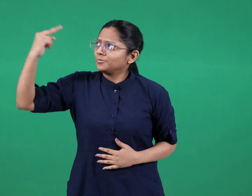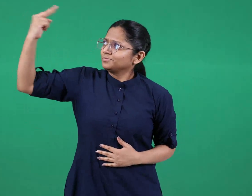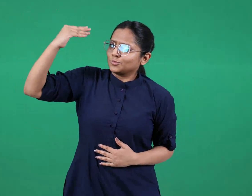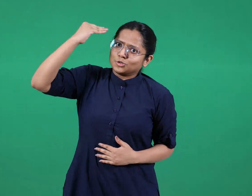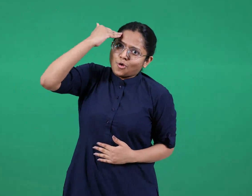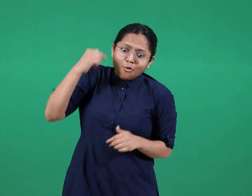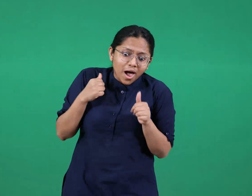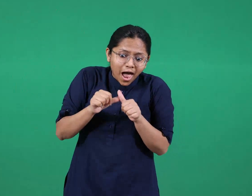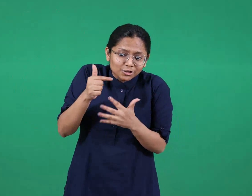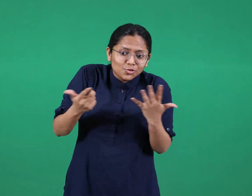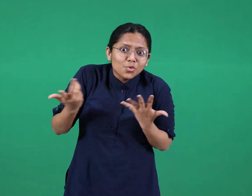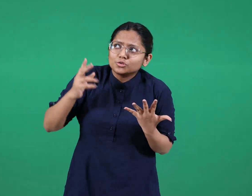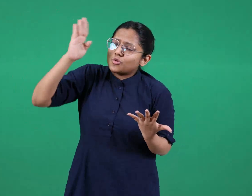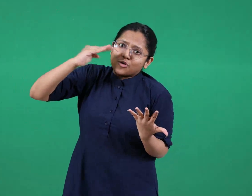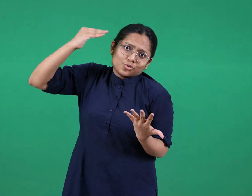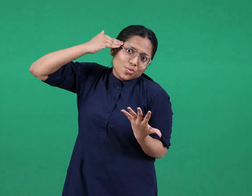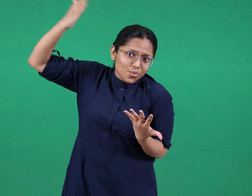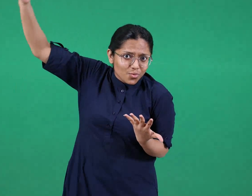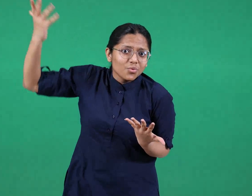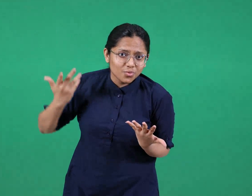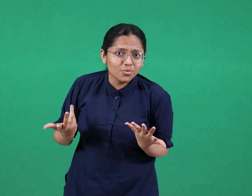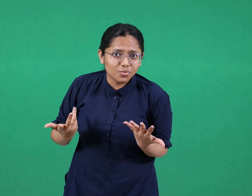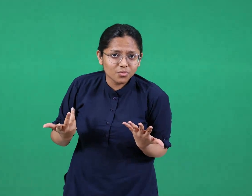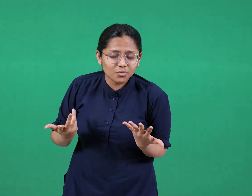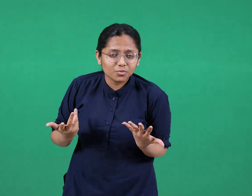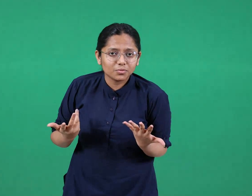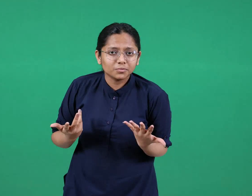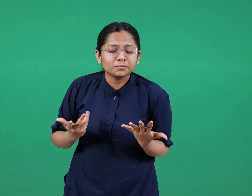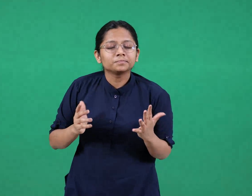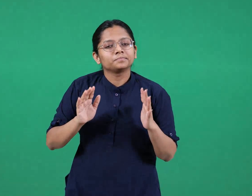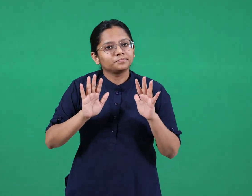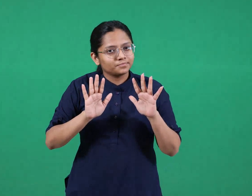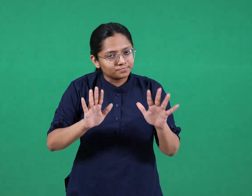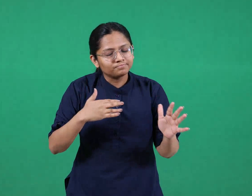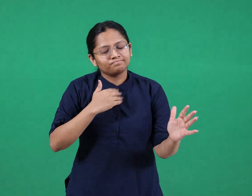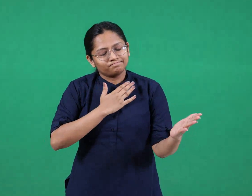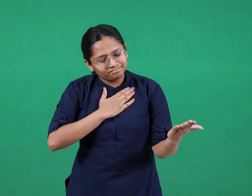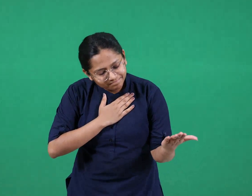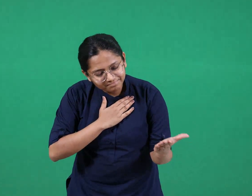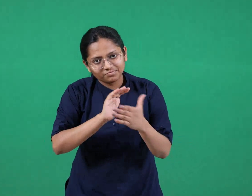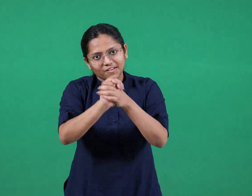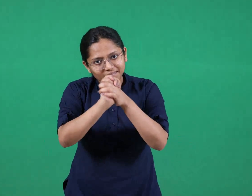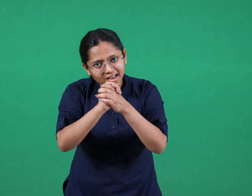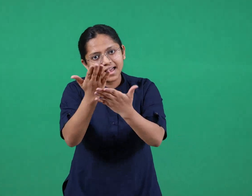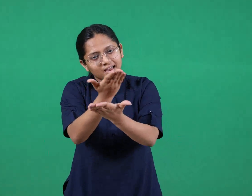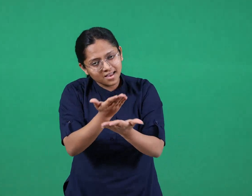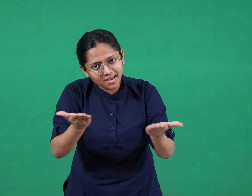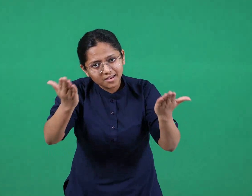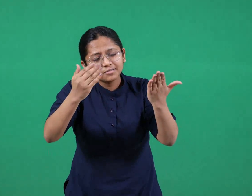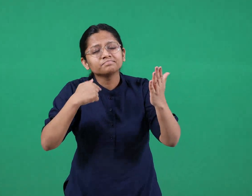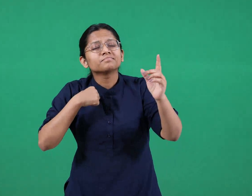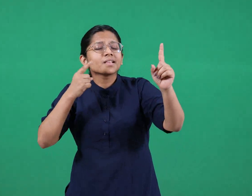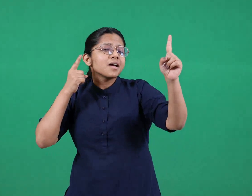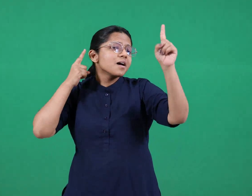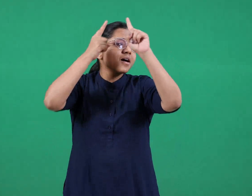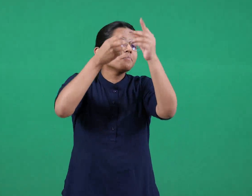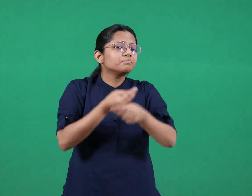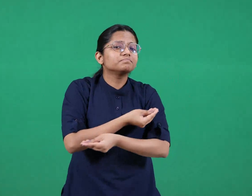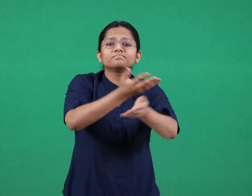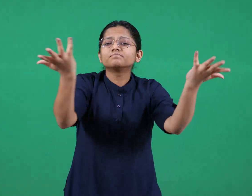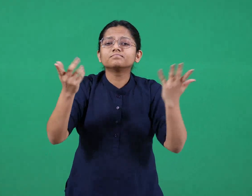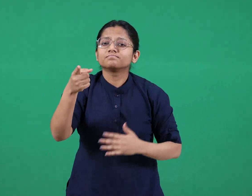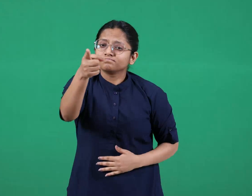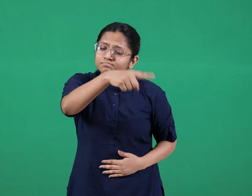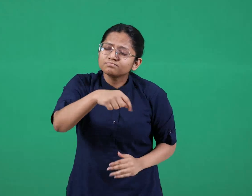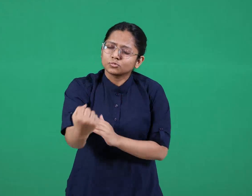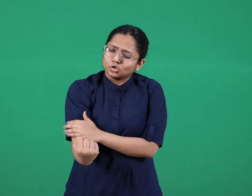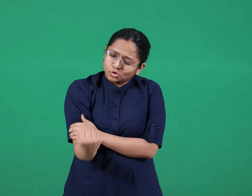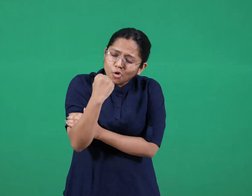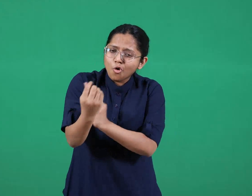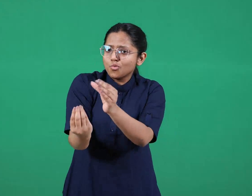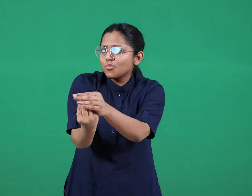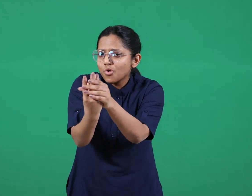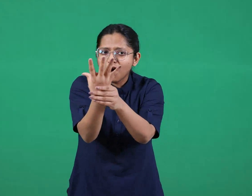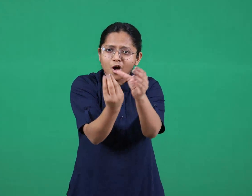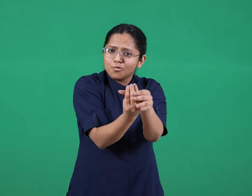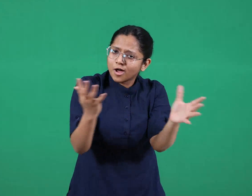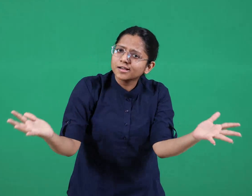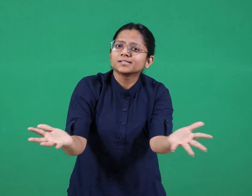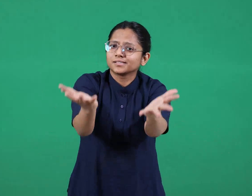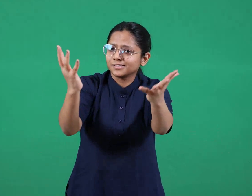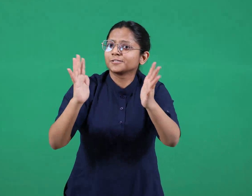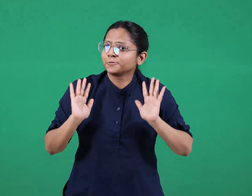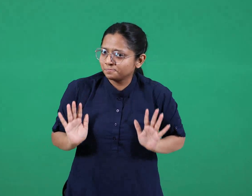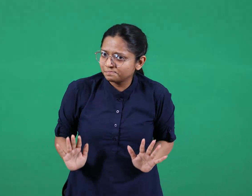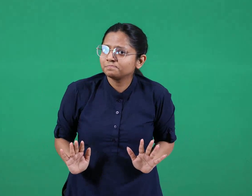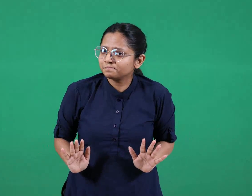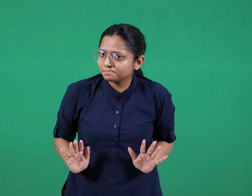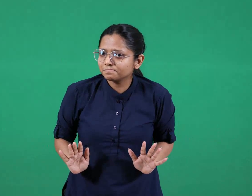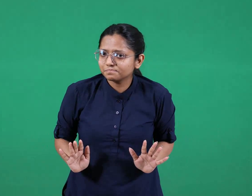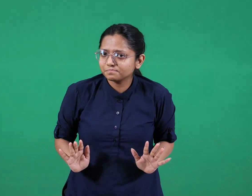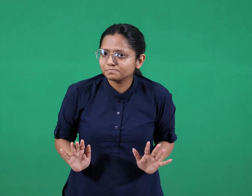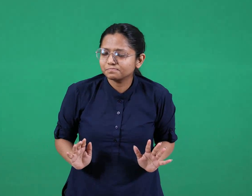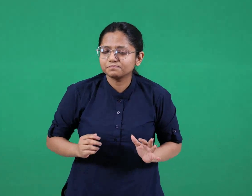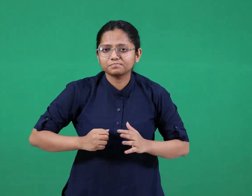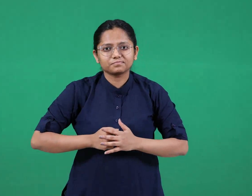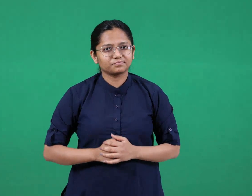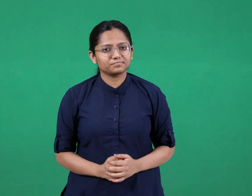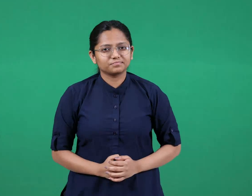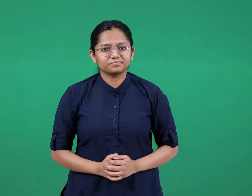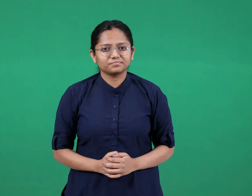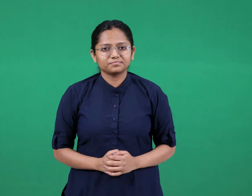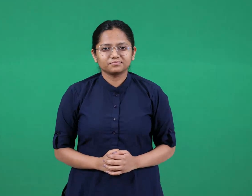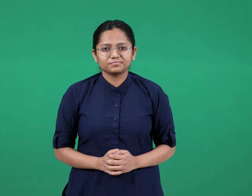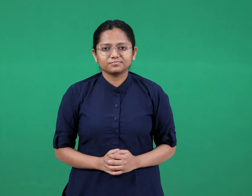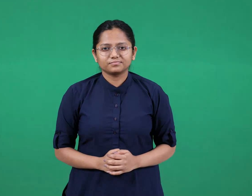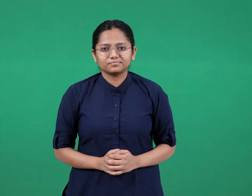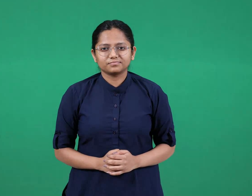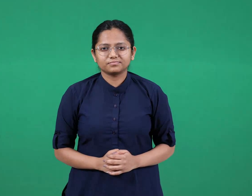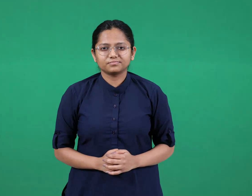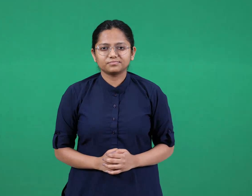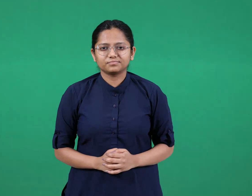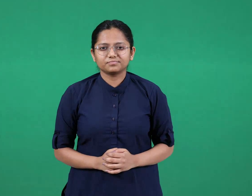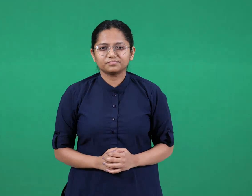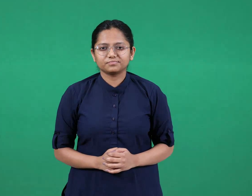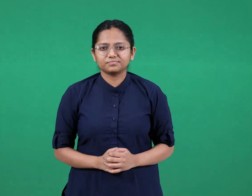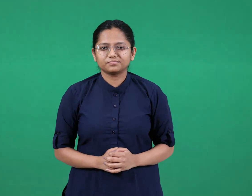We speak before God in Christ, and all of this, beloved, is to build you up.